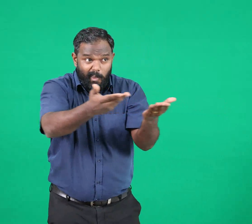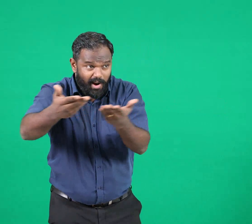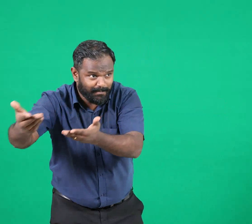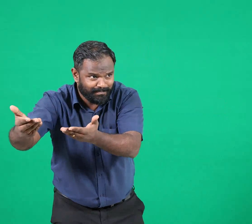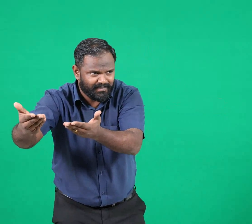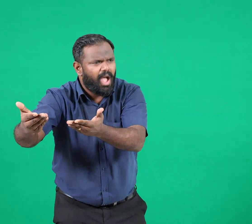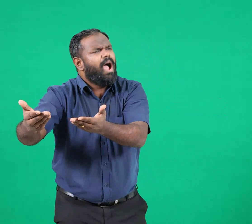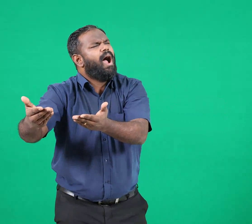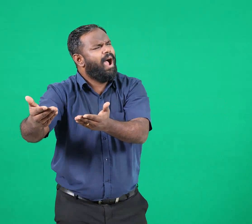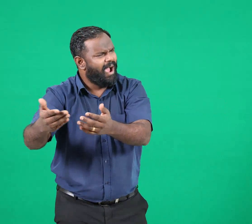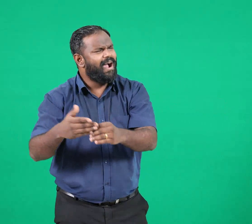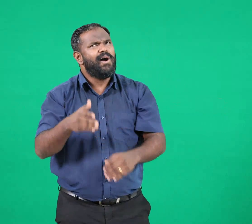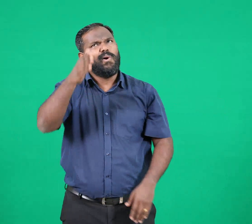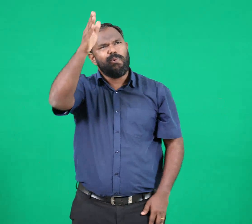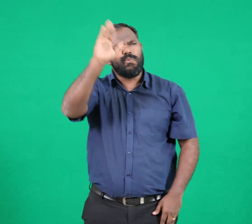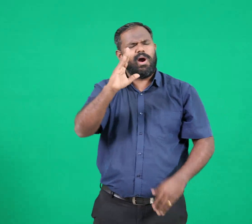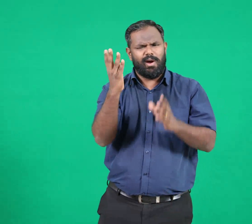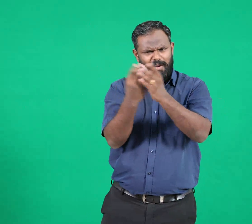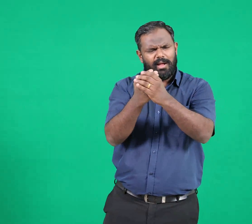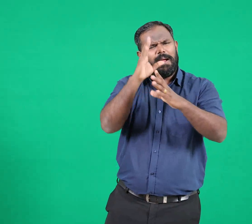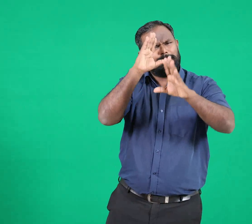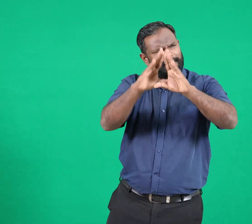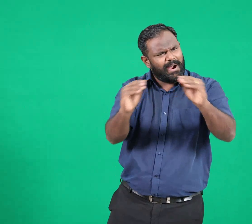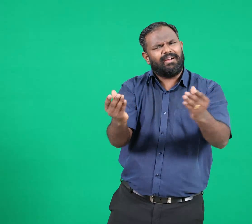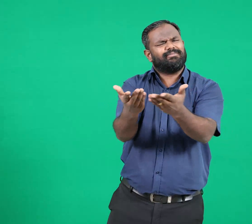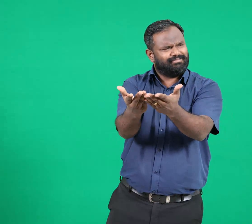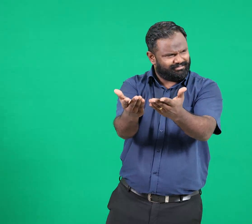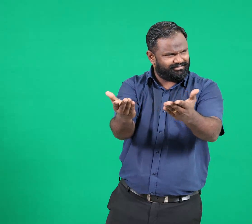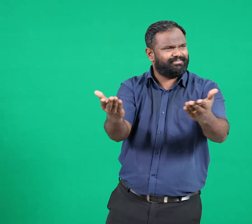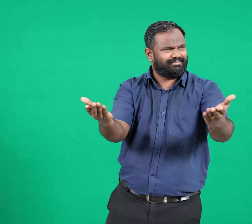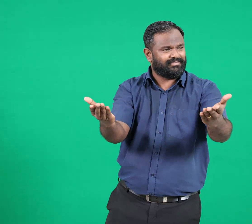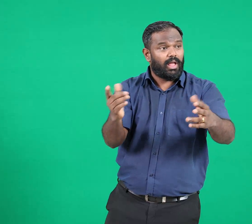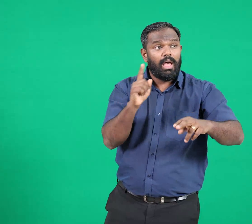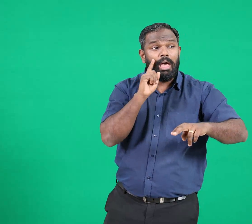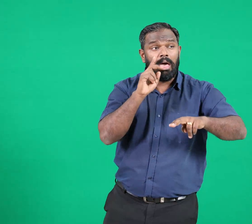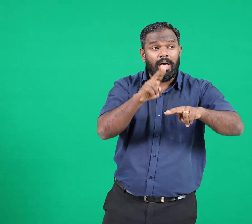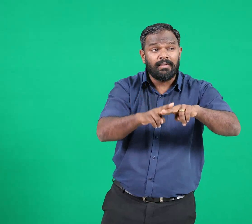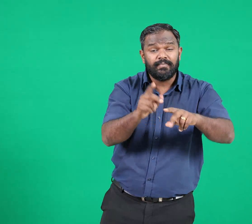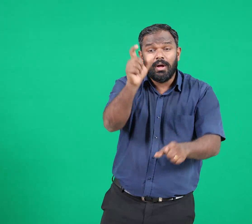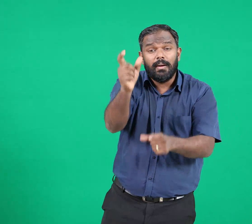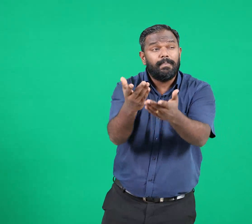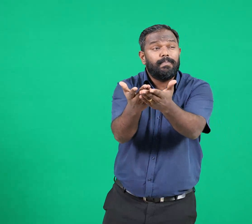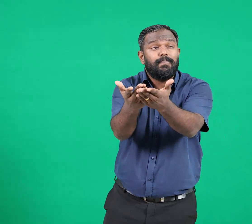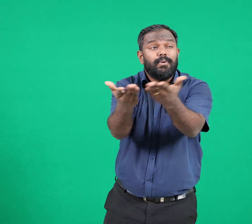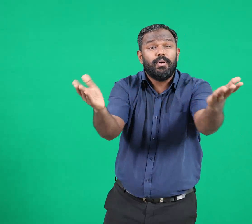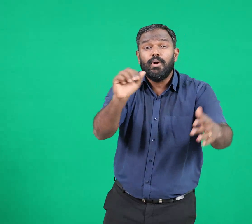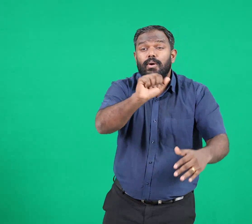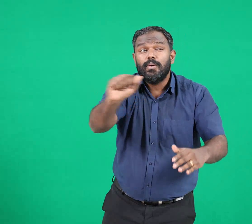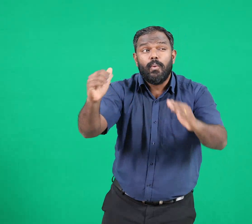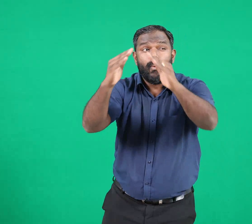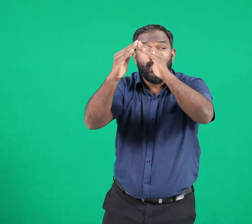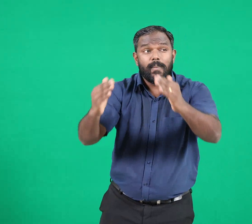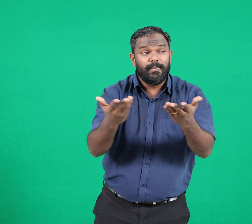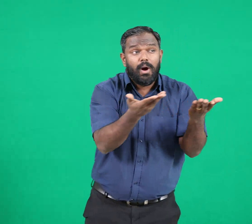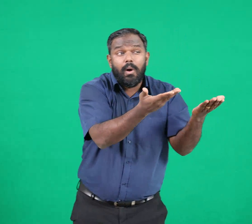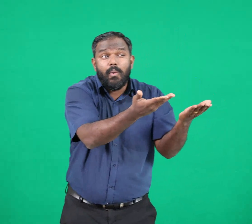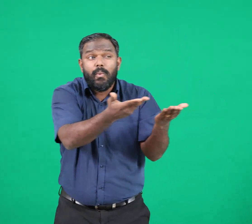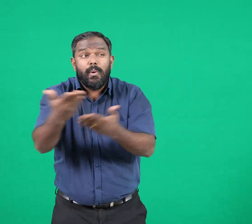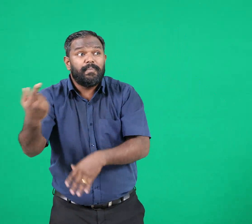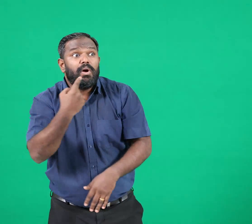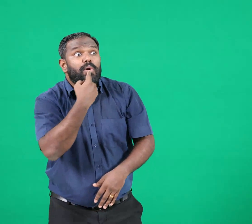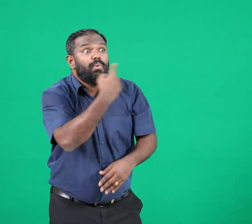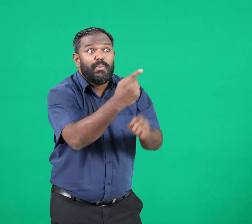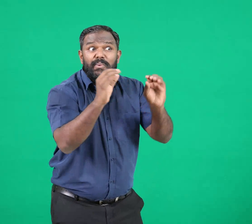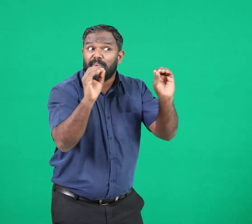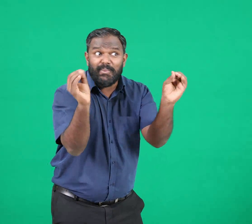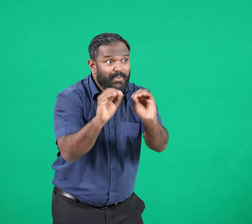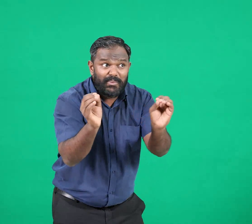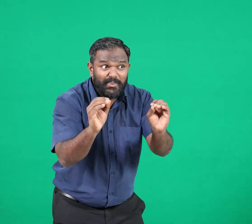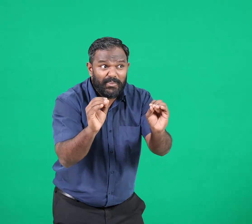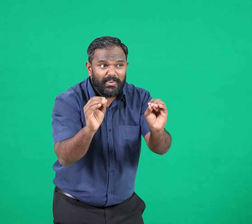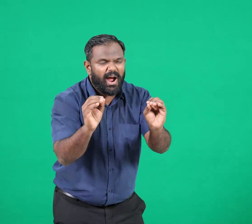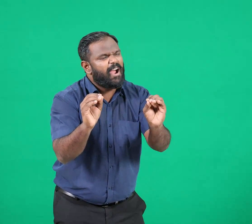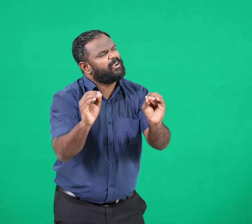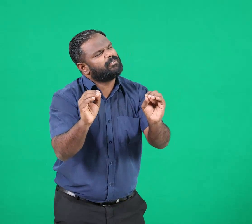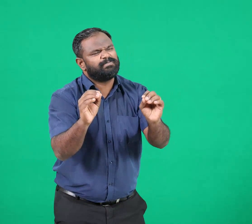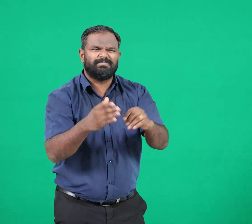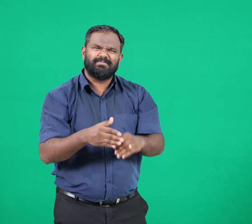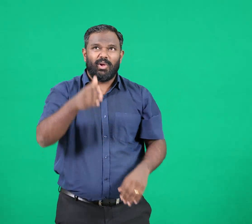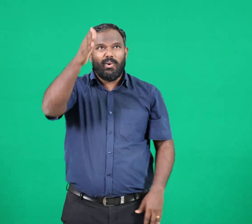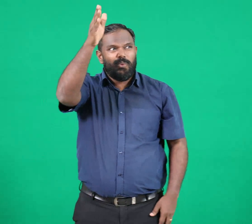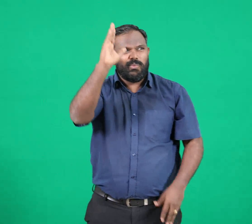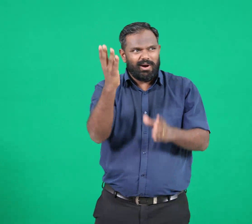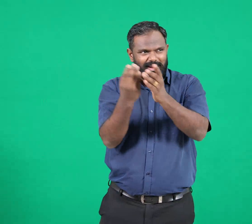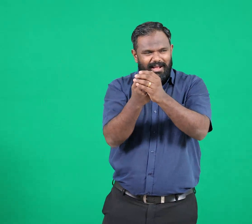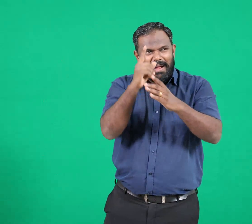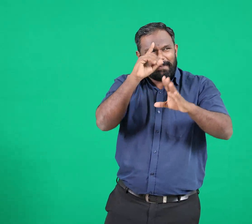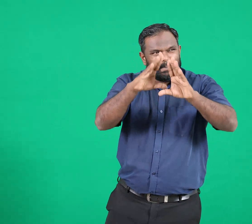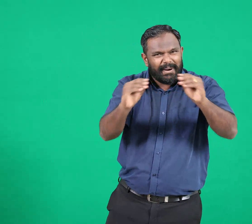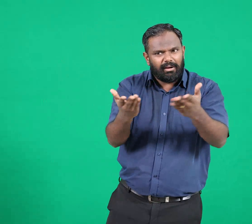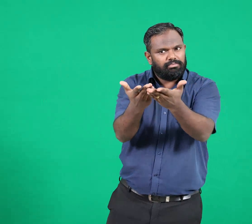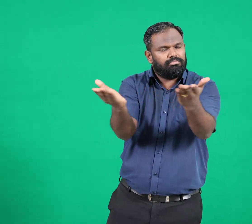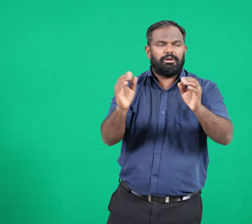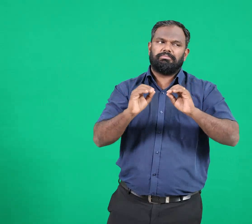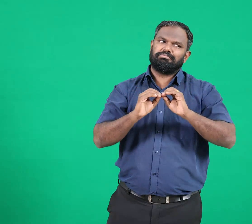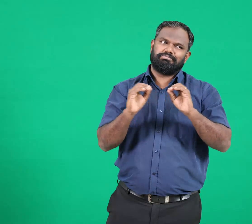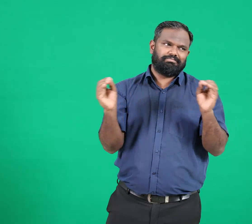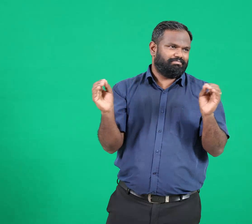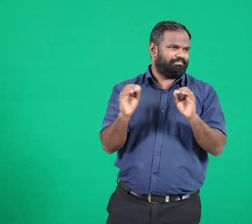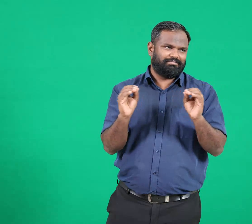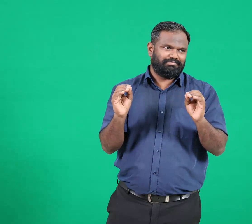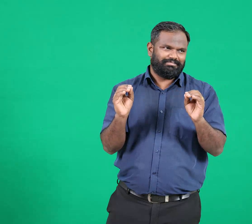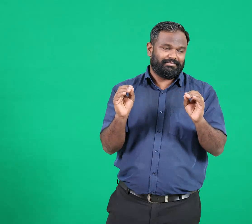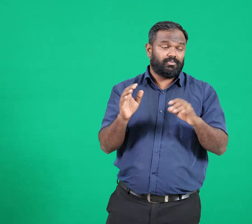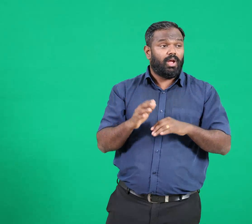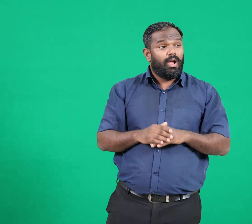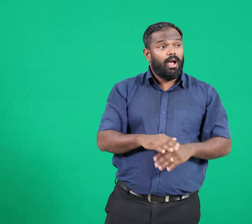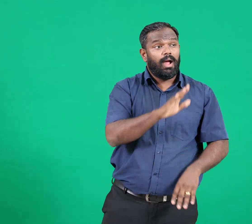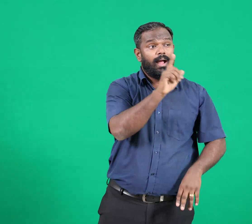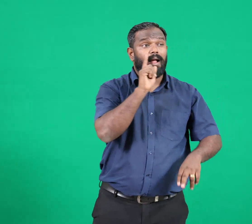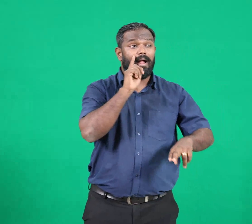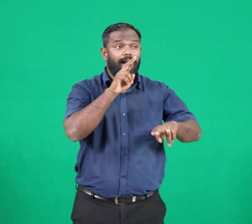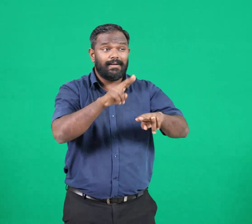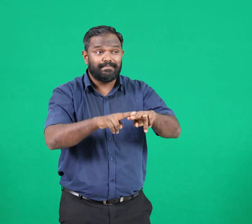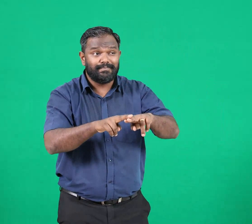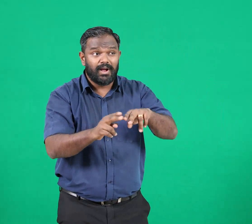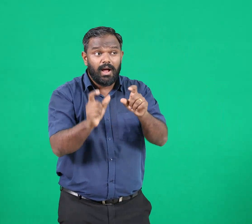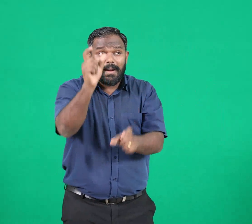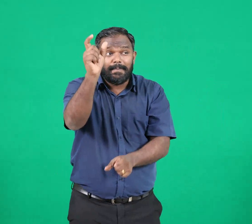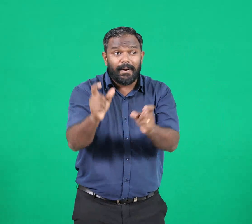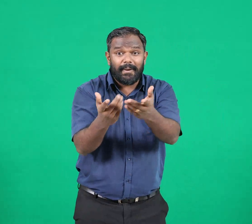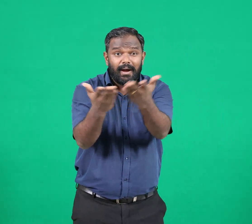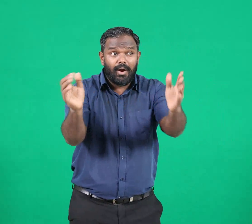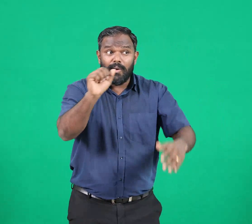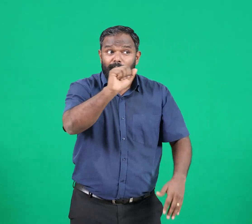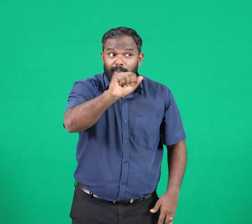but if it is not, let your peace return to you.